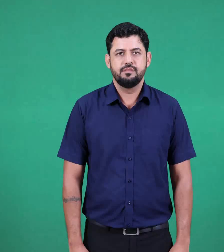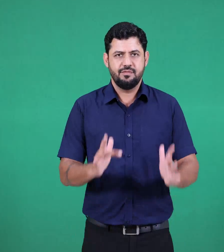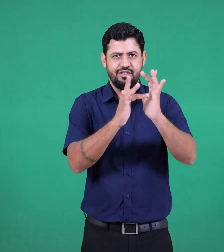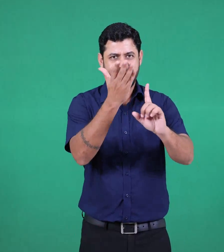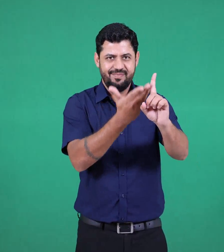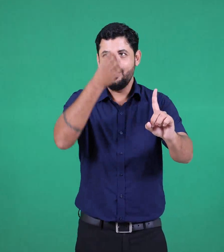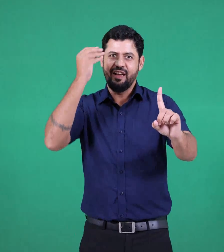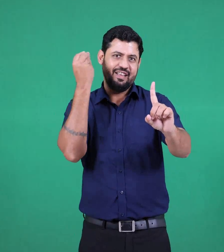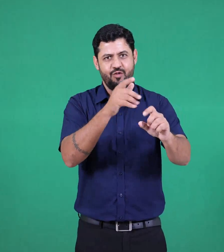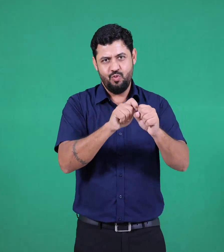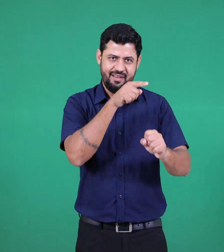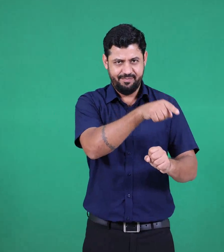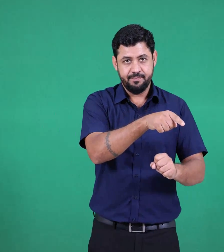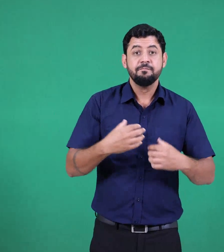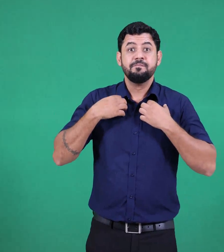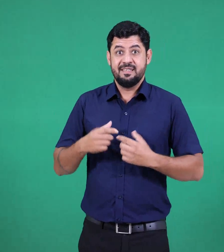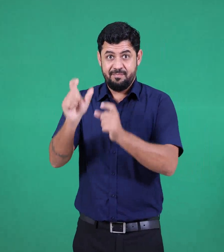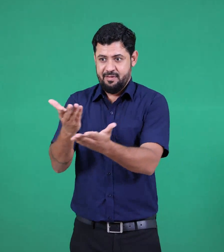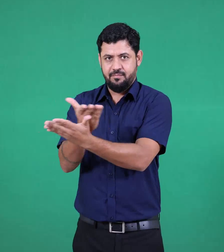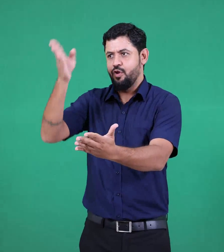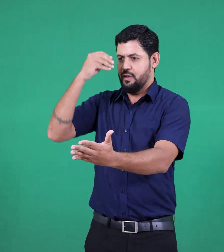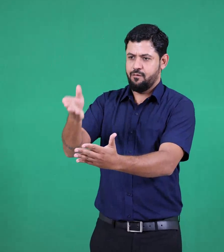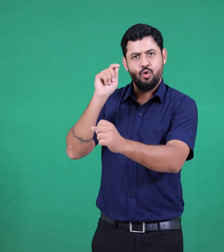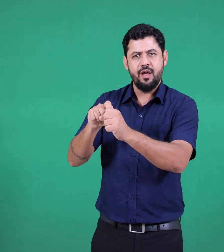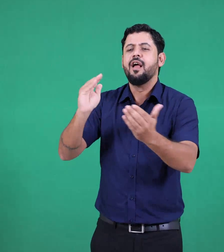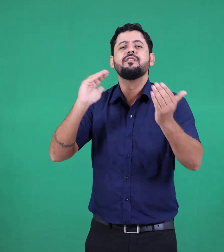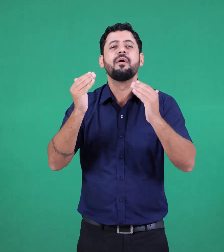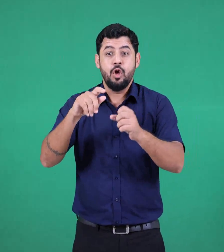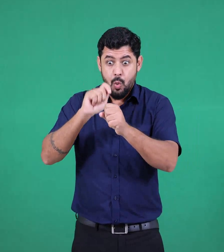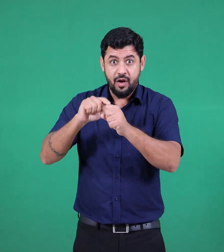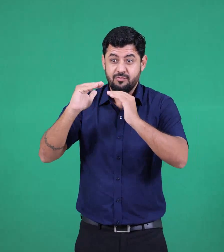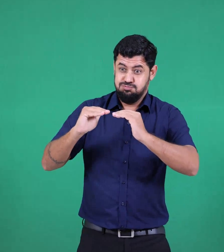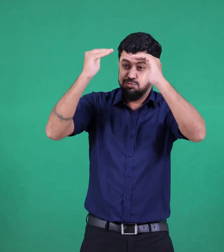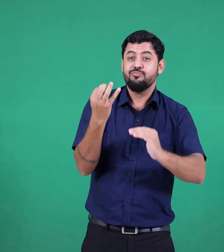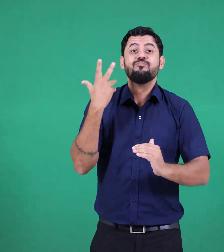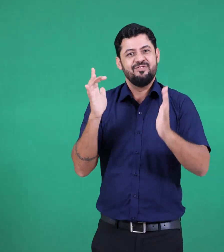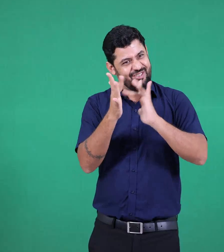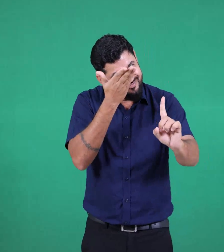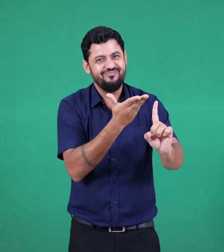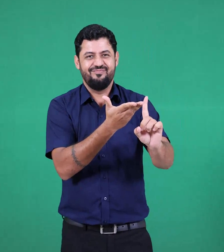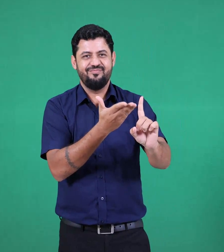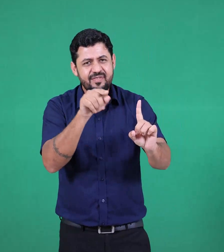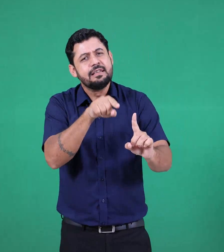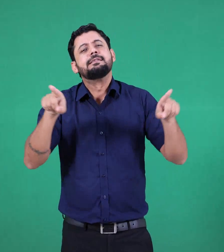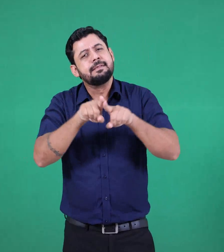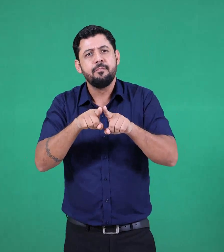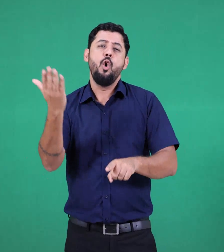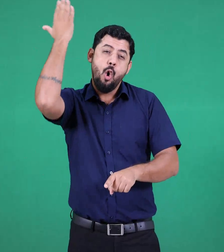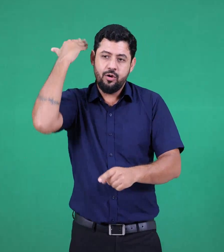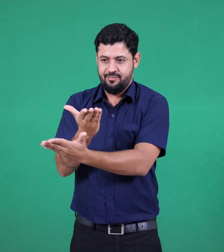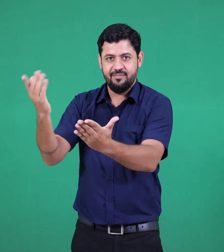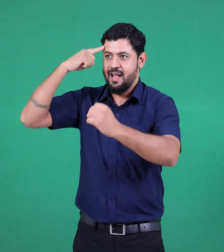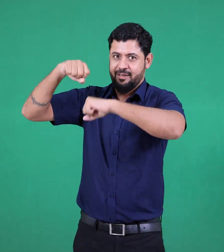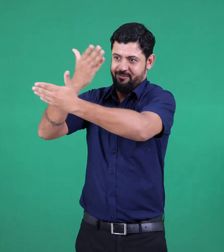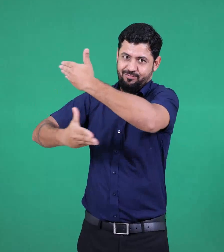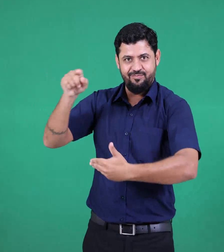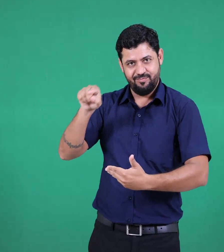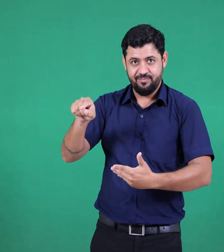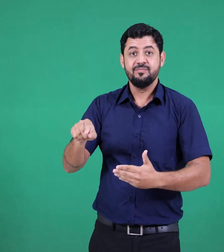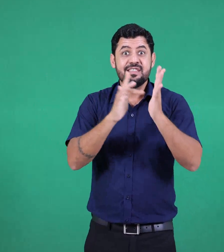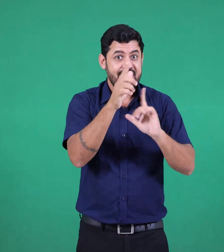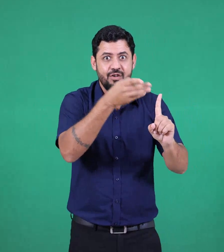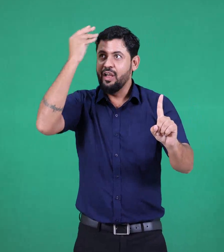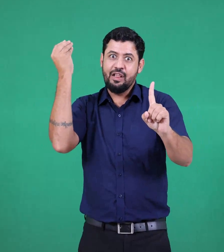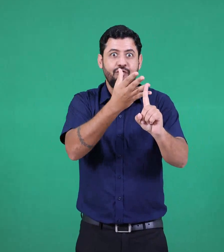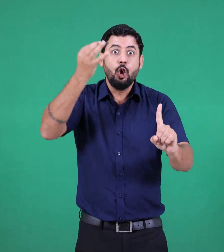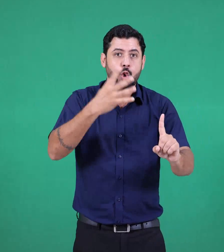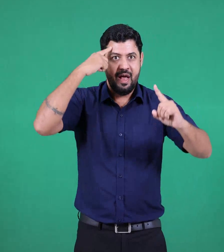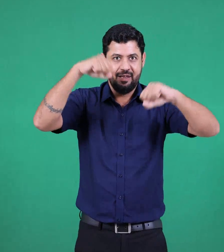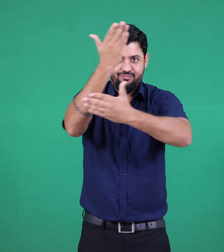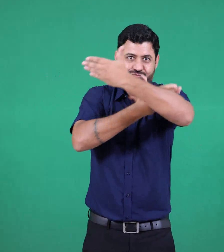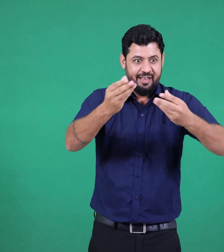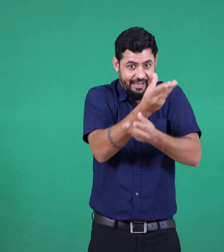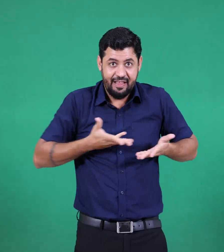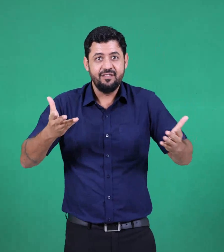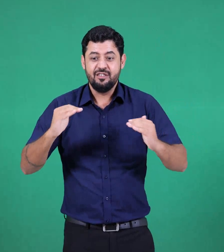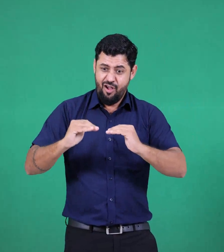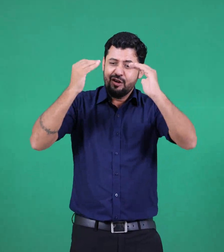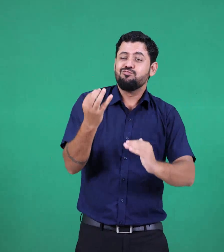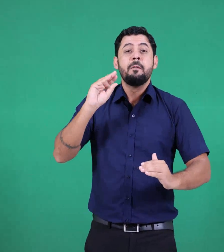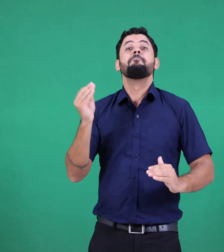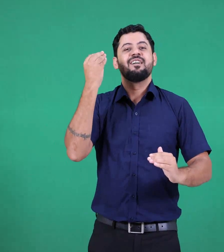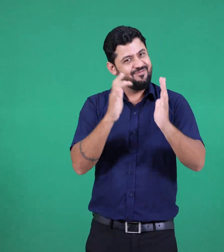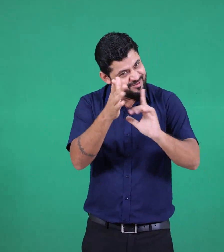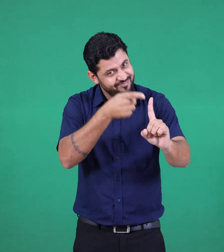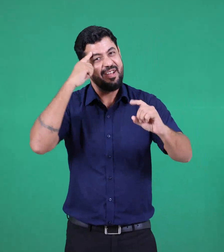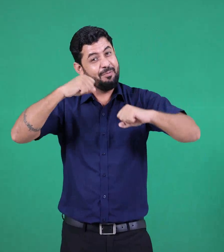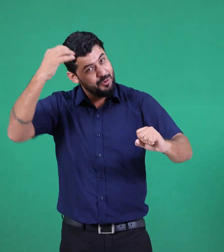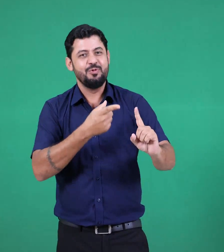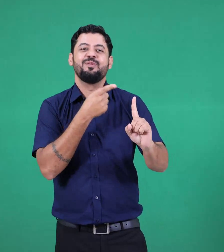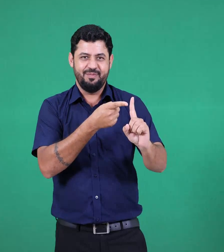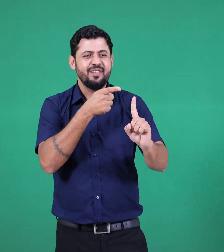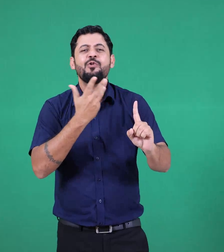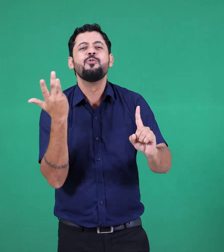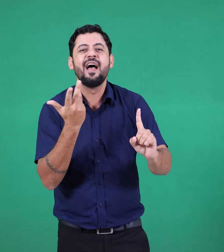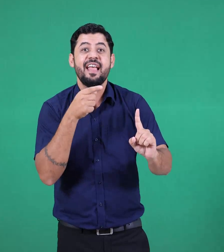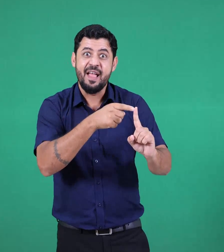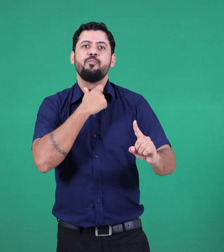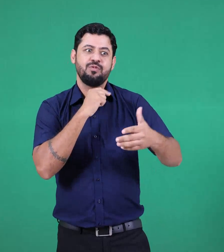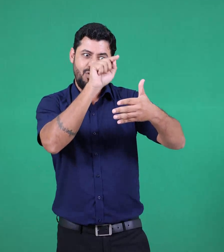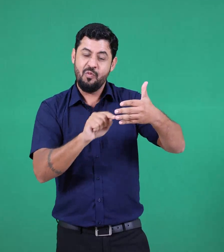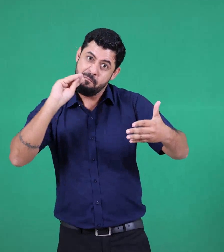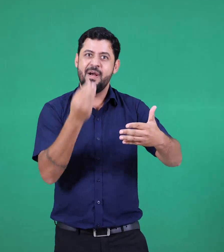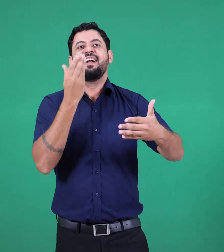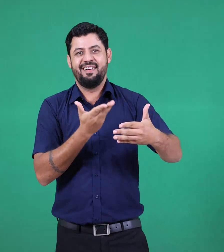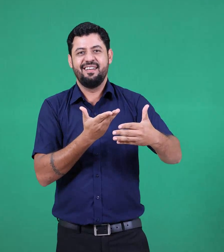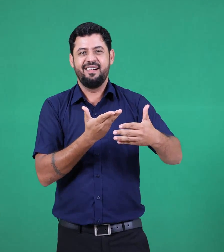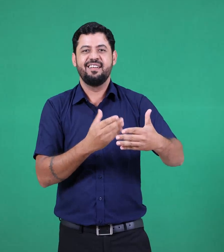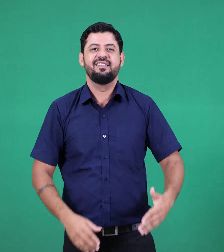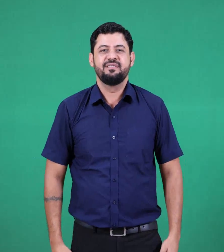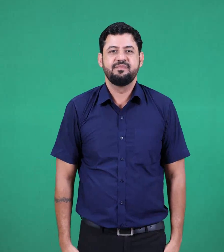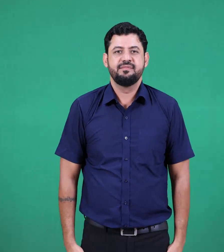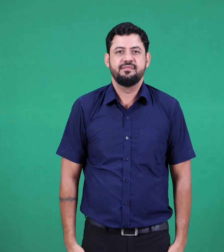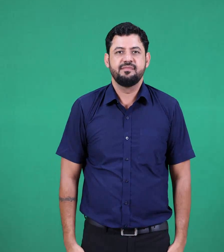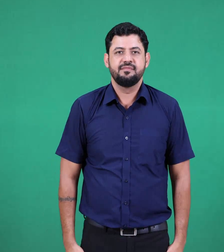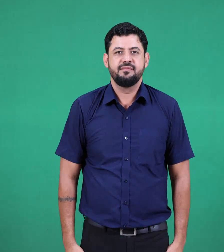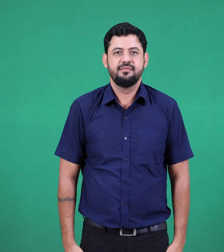Now, however, Jesus has received a much more excellent ministry, just as the covenant He mediates is better and is founded on better promises.